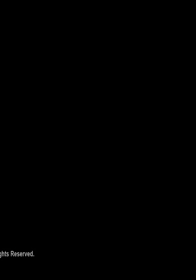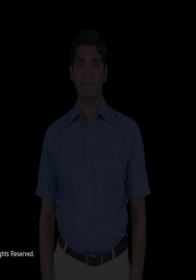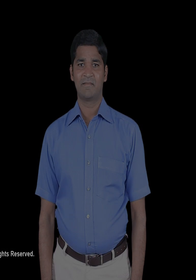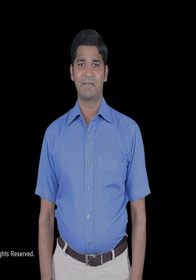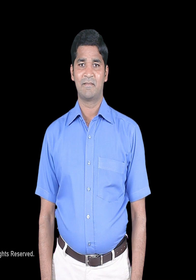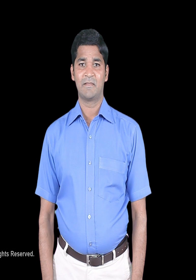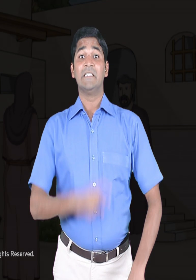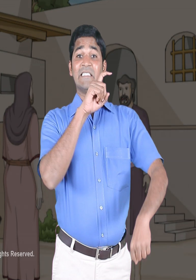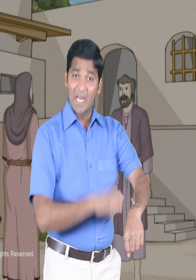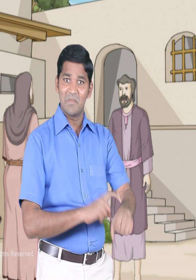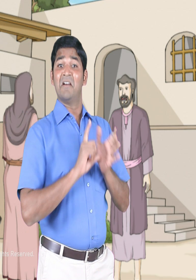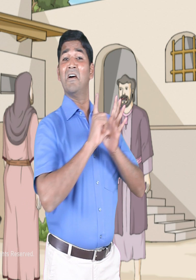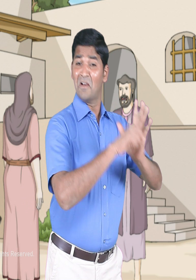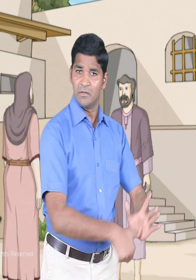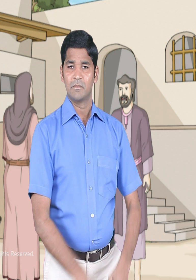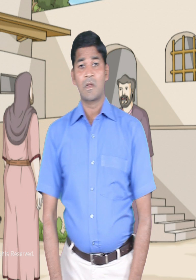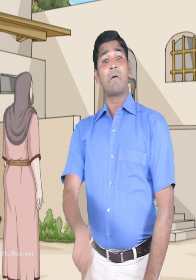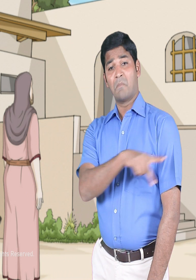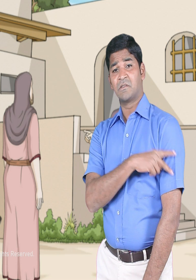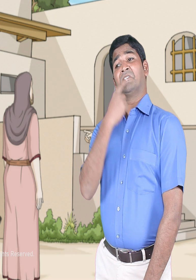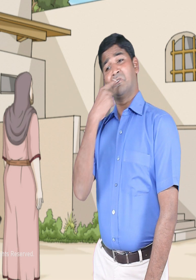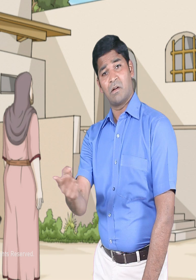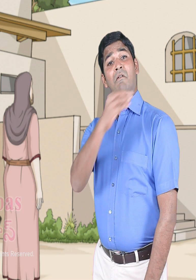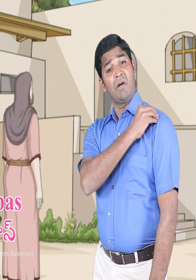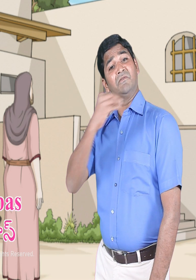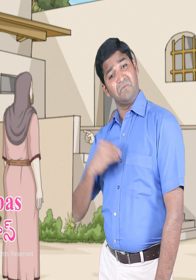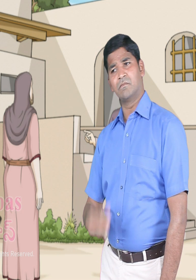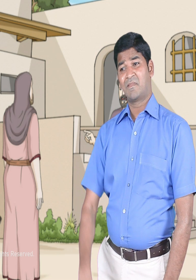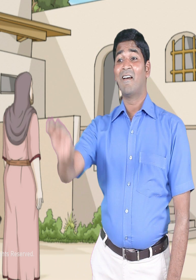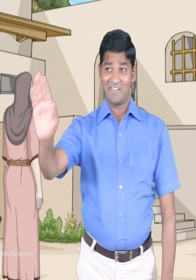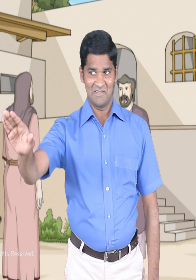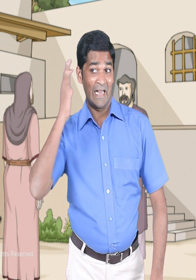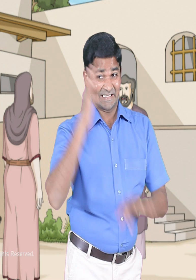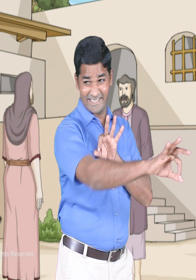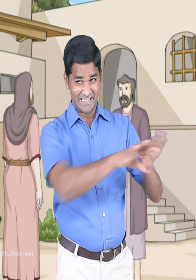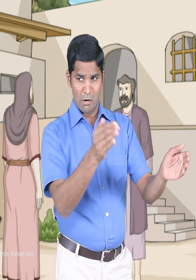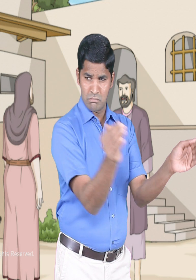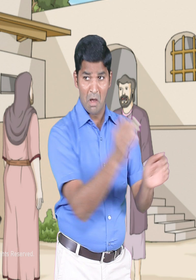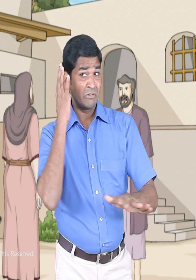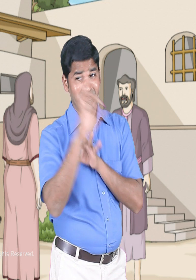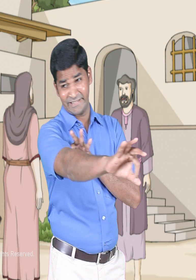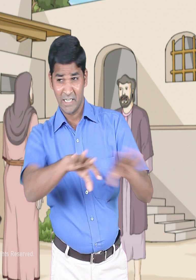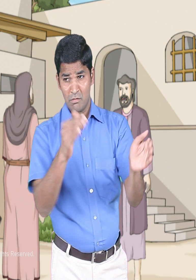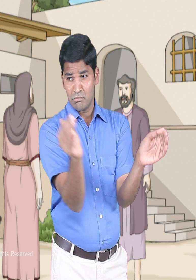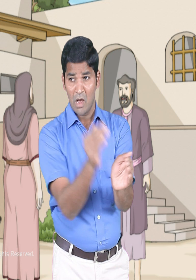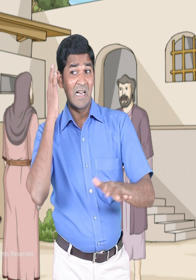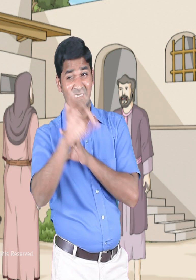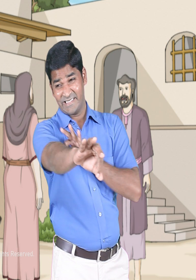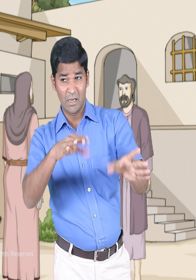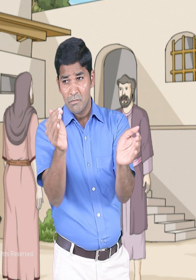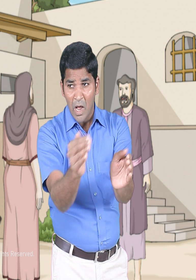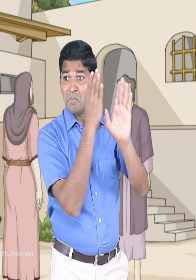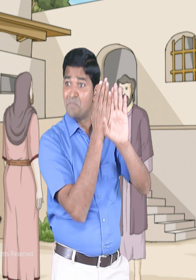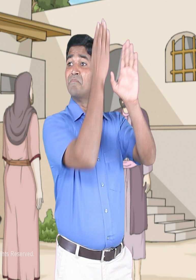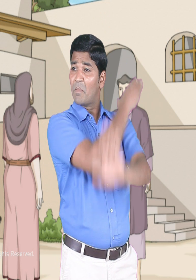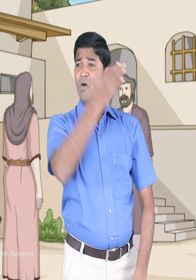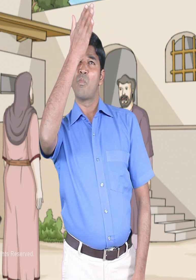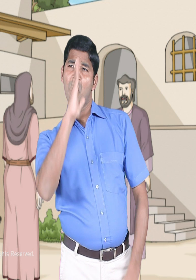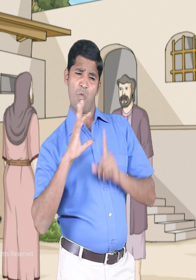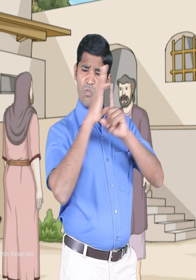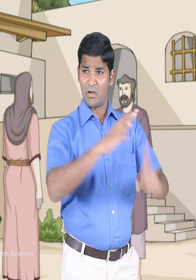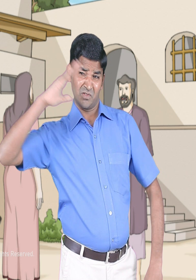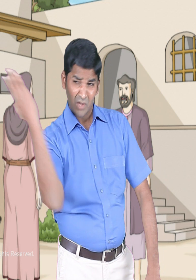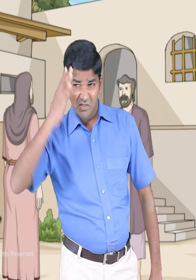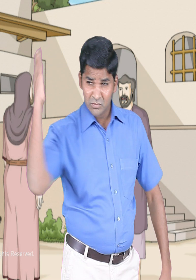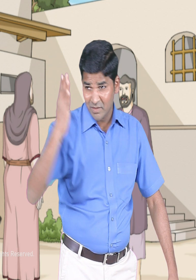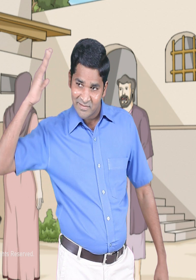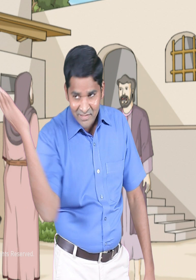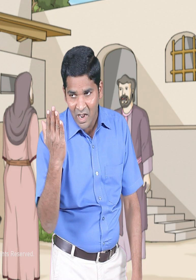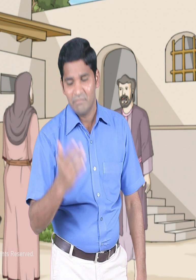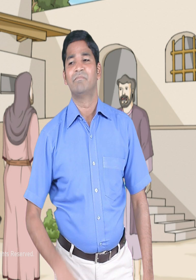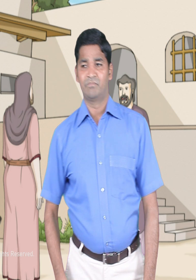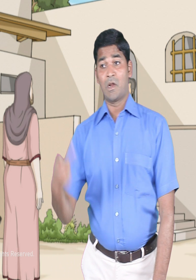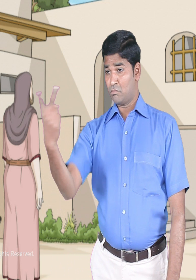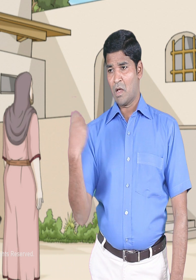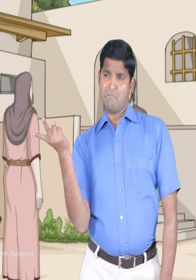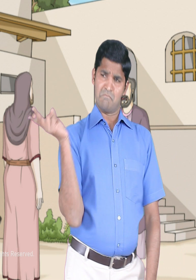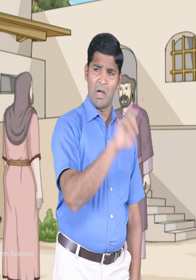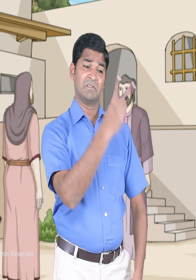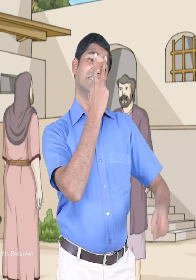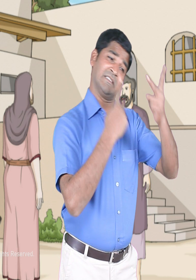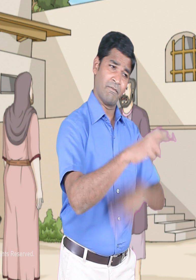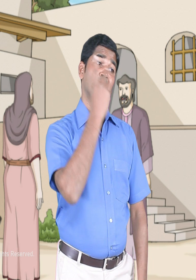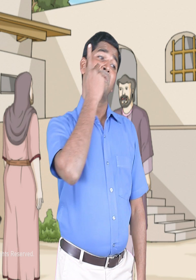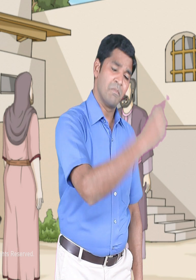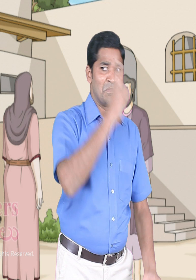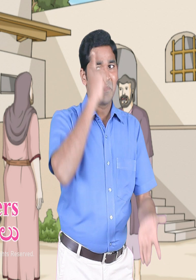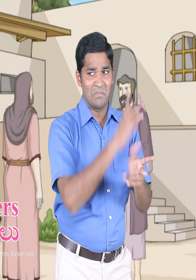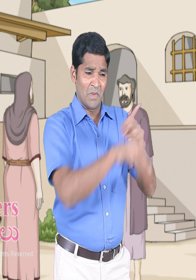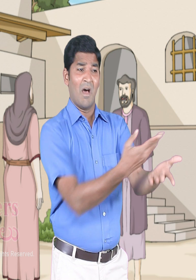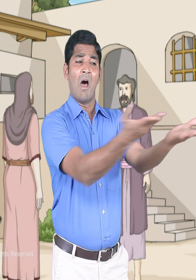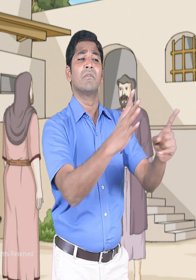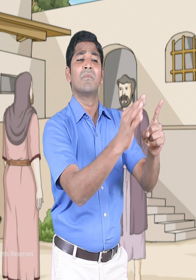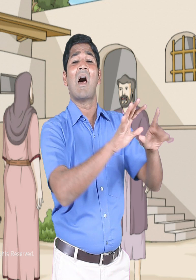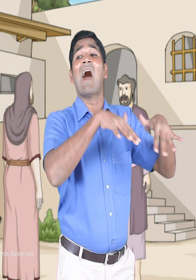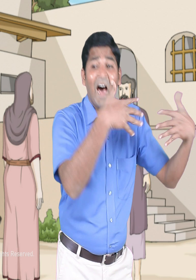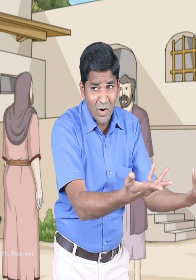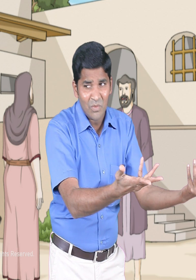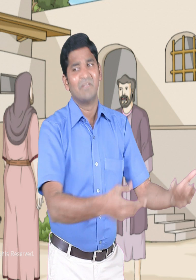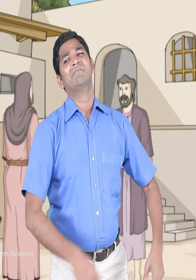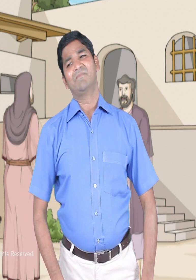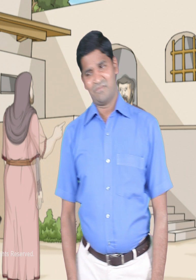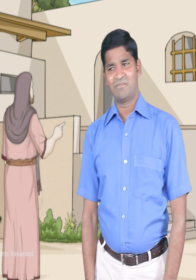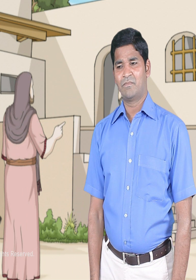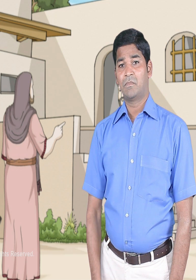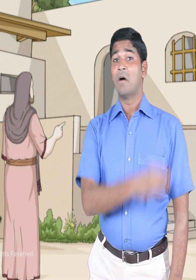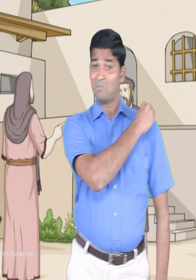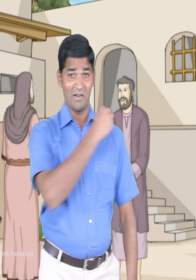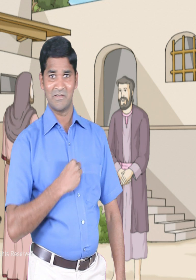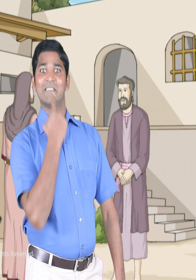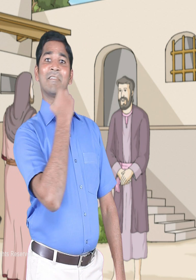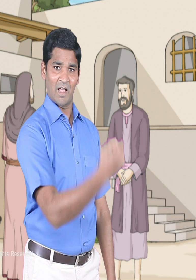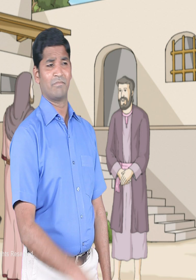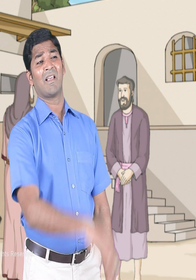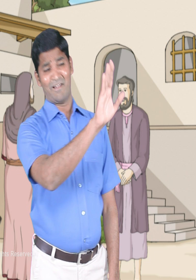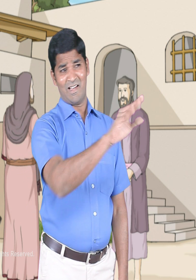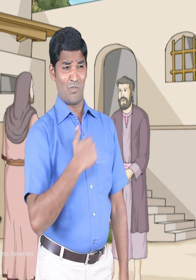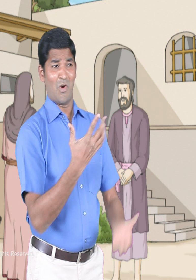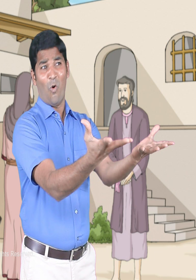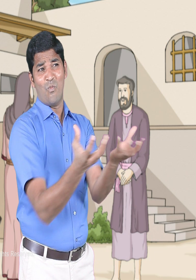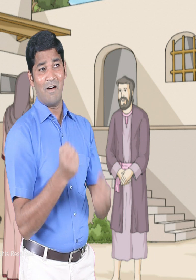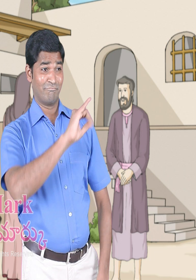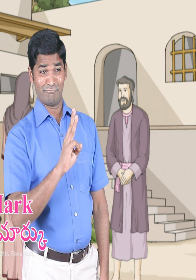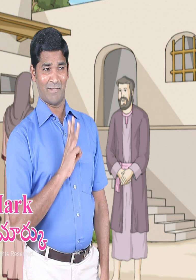Some time later Paul said to Barnabas, “Let us go back and visit the brothers in every town where we proclaimed the word of the Lord, to see how they are doing.”